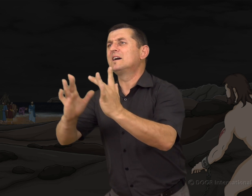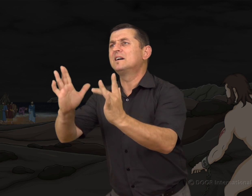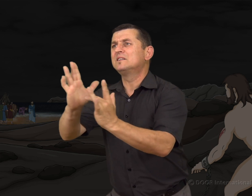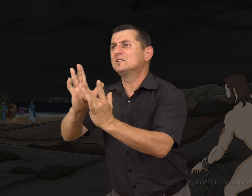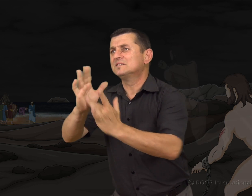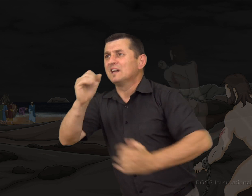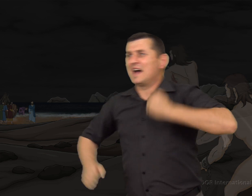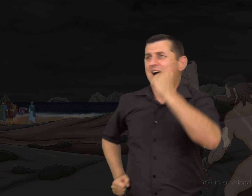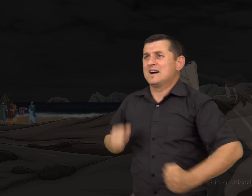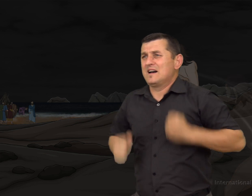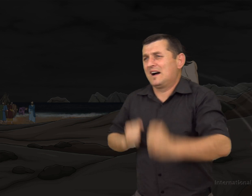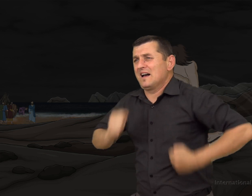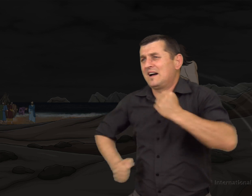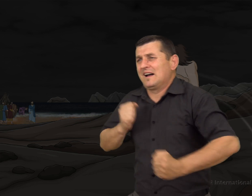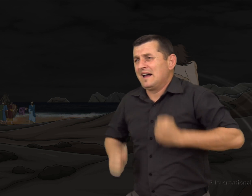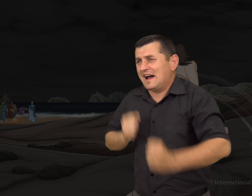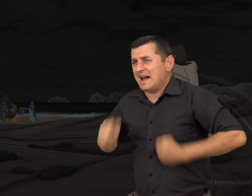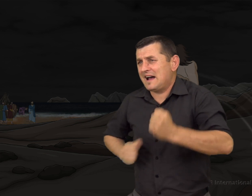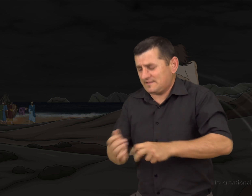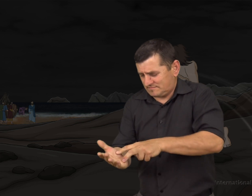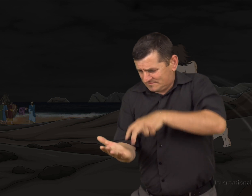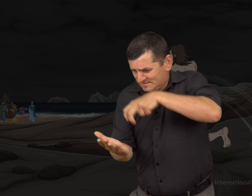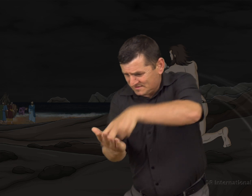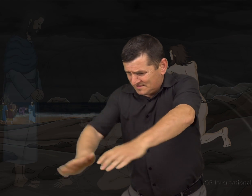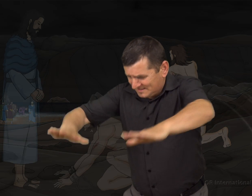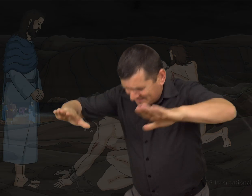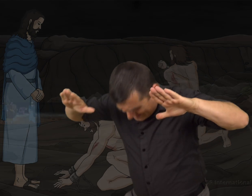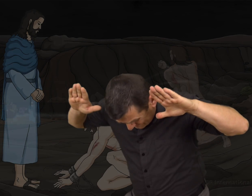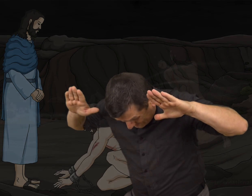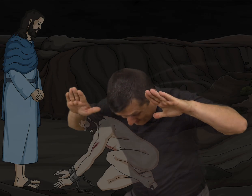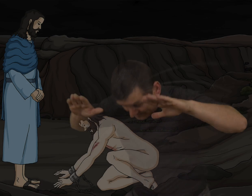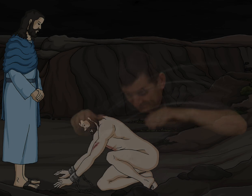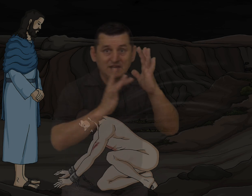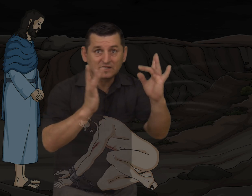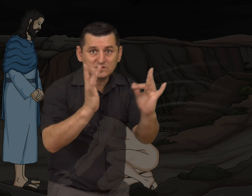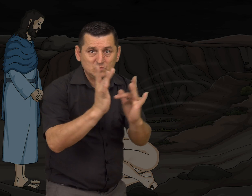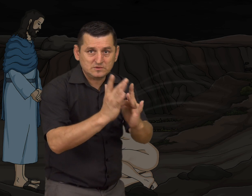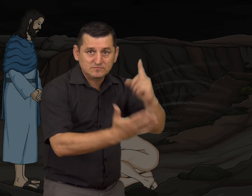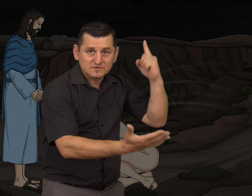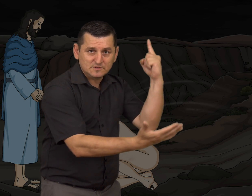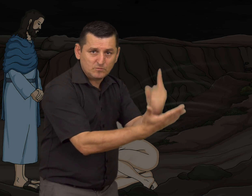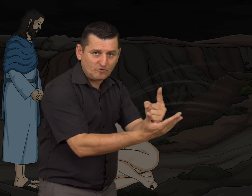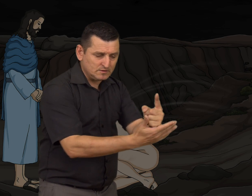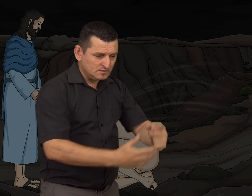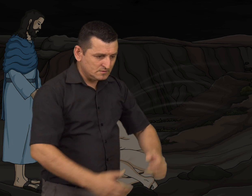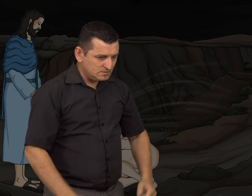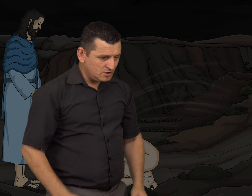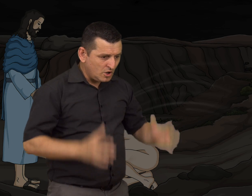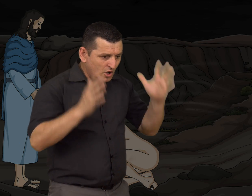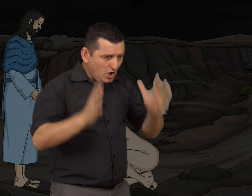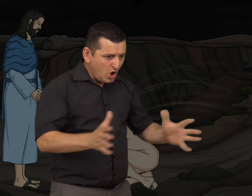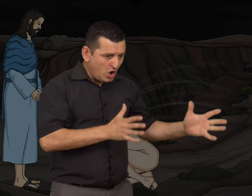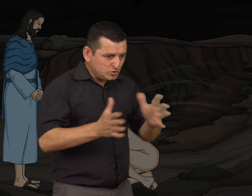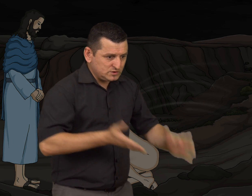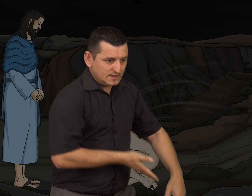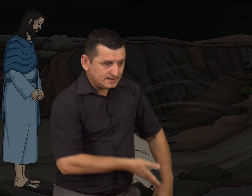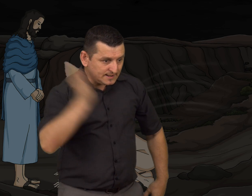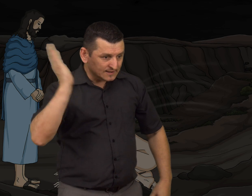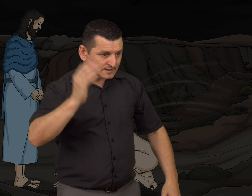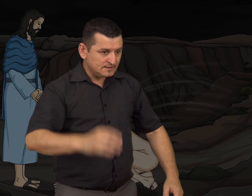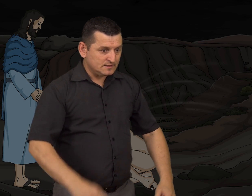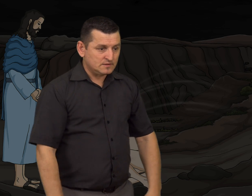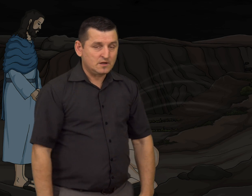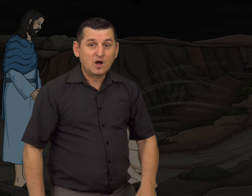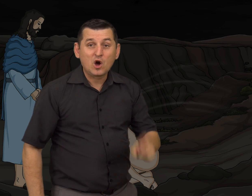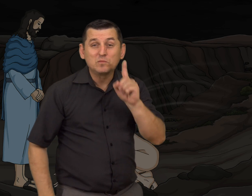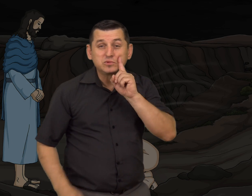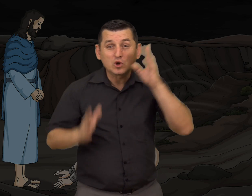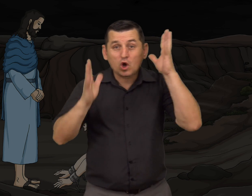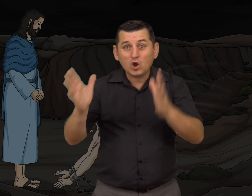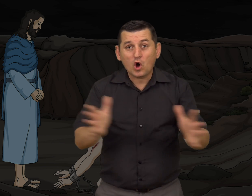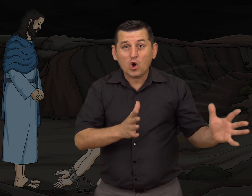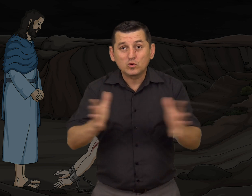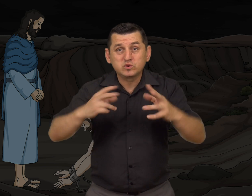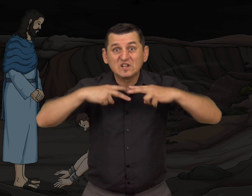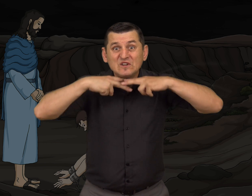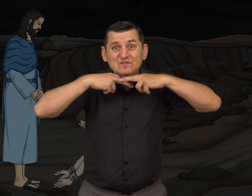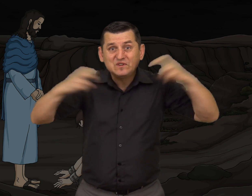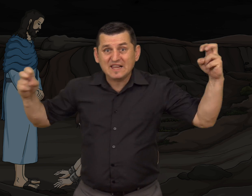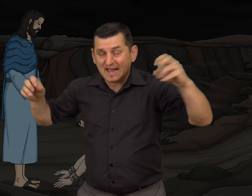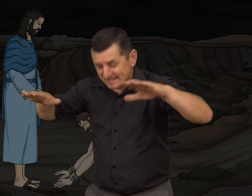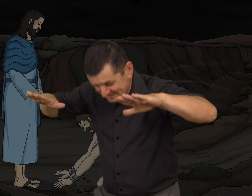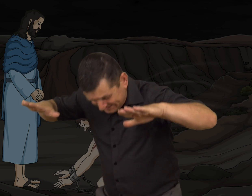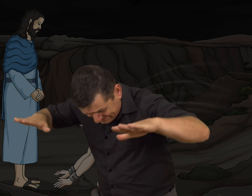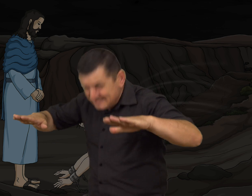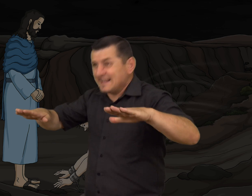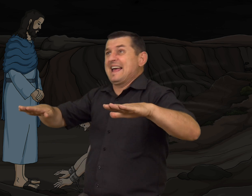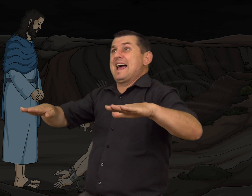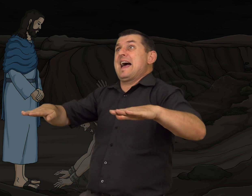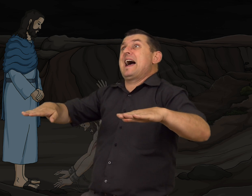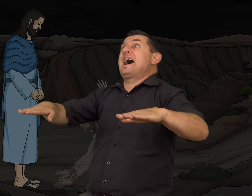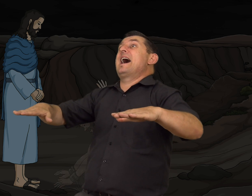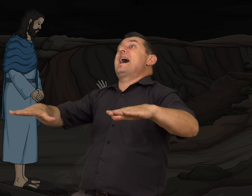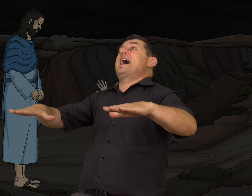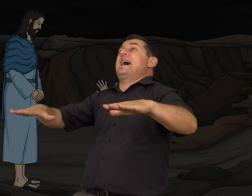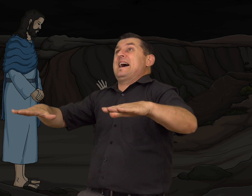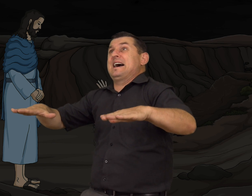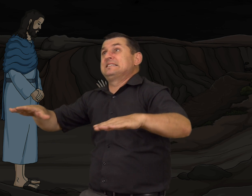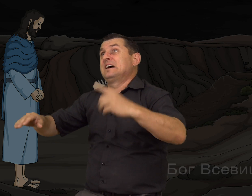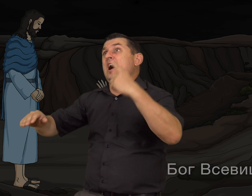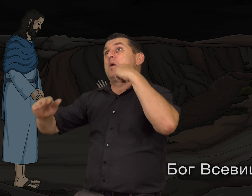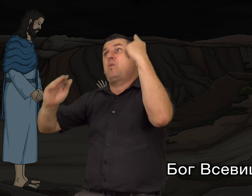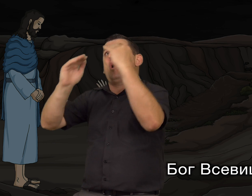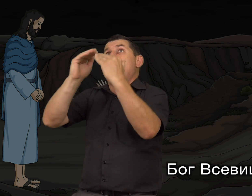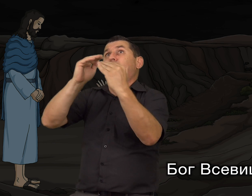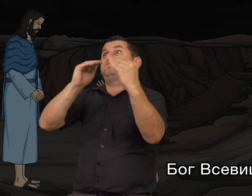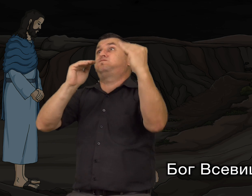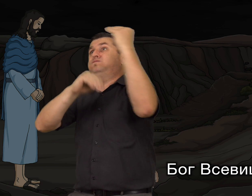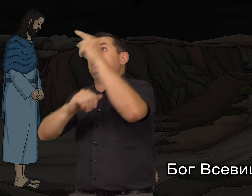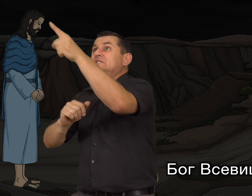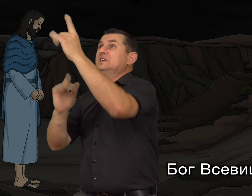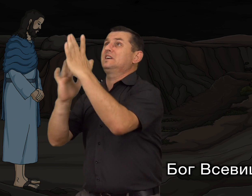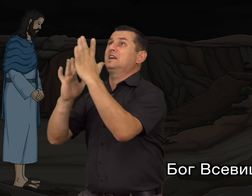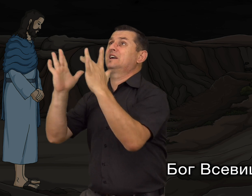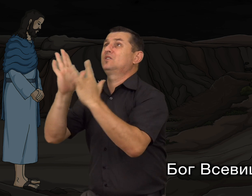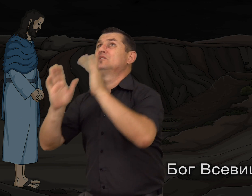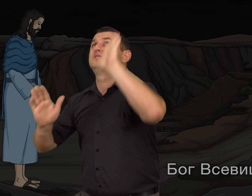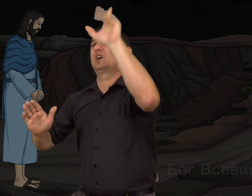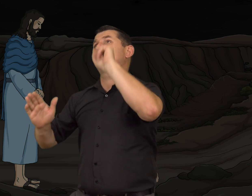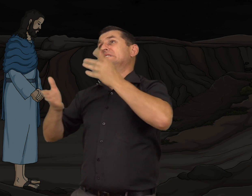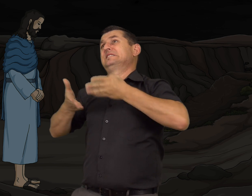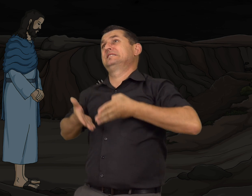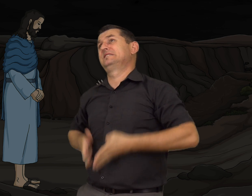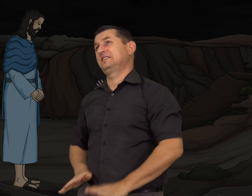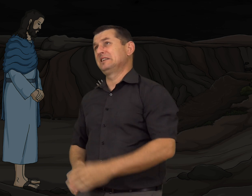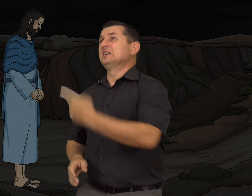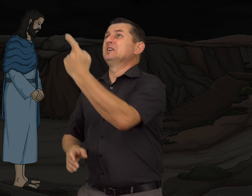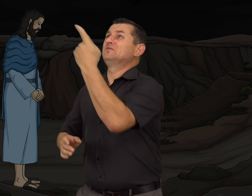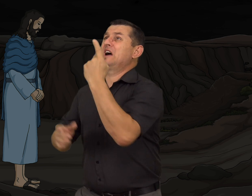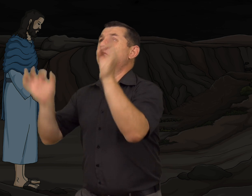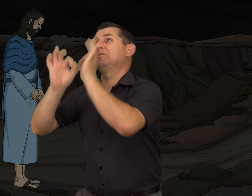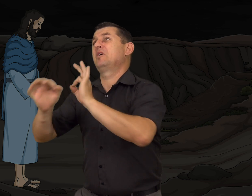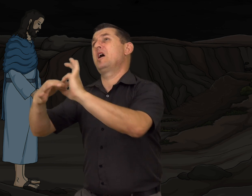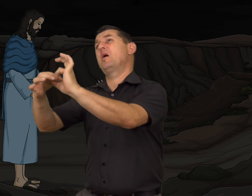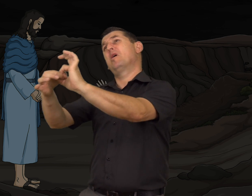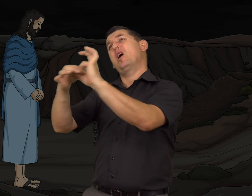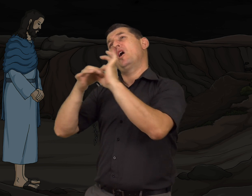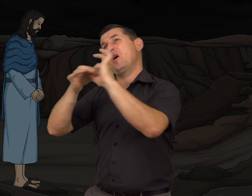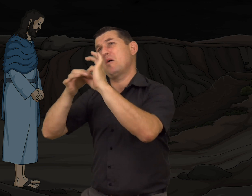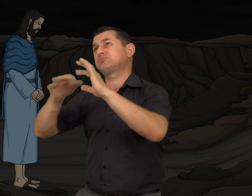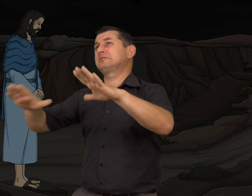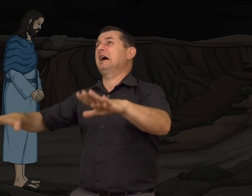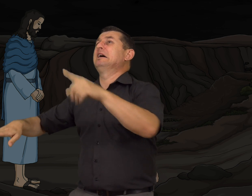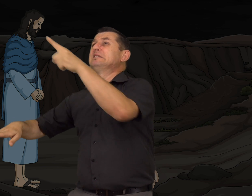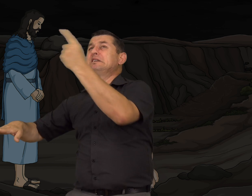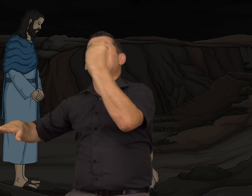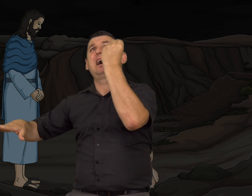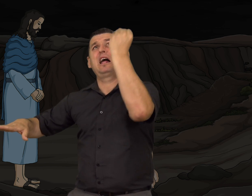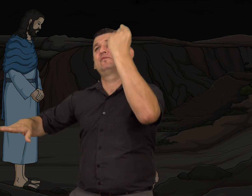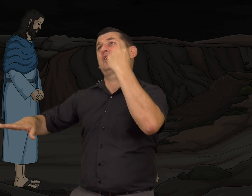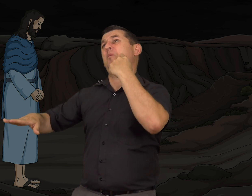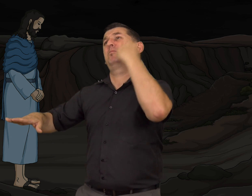When the man saw Jesus from a distance, he ran and fell on his knees before Him. And he shouted in a loud voice, “What do You want with me, Jesus, Son of the Most High God?